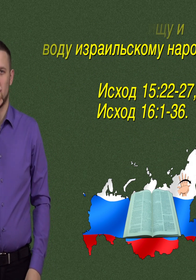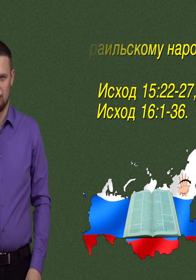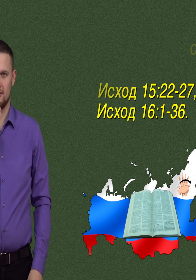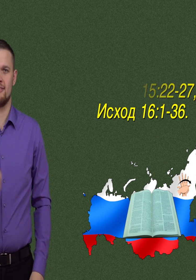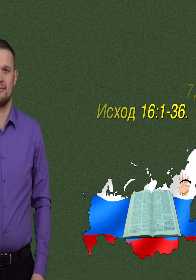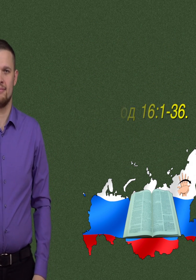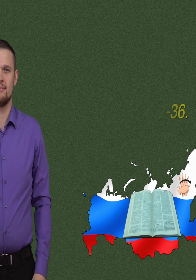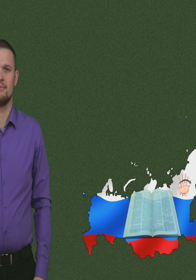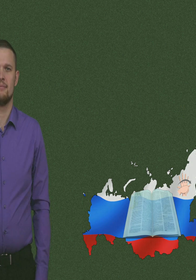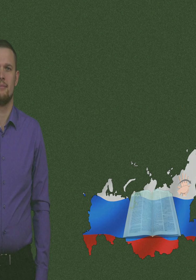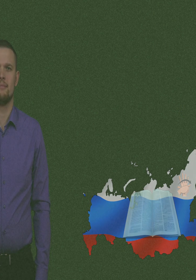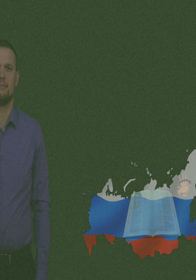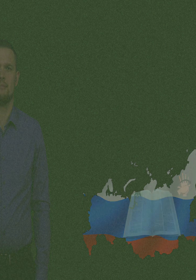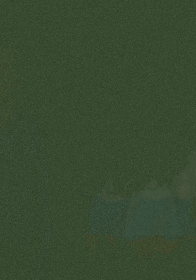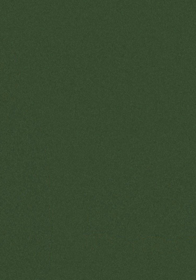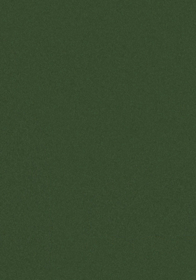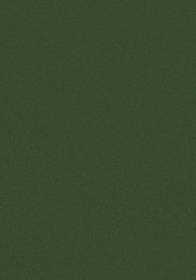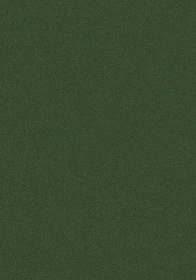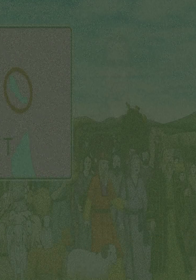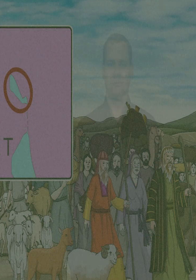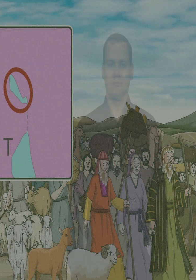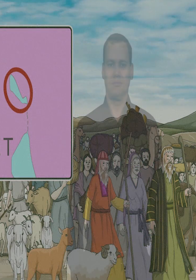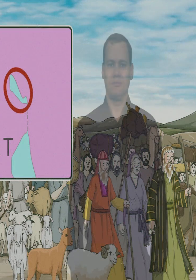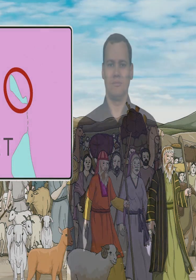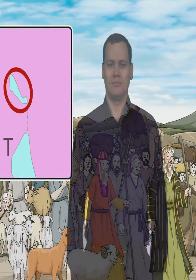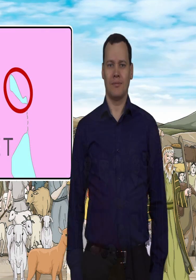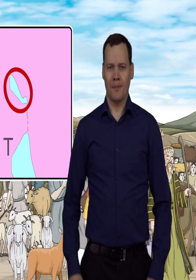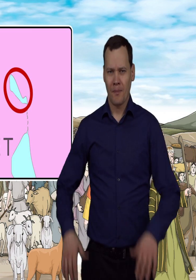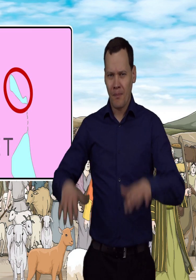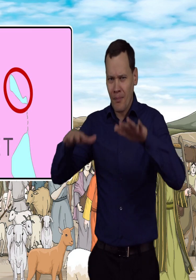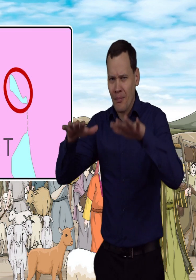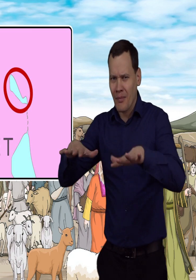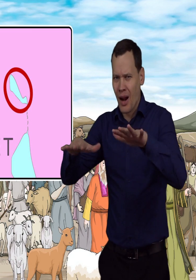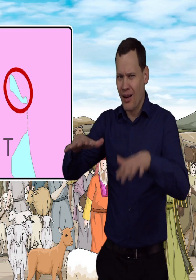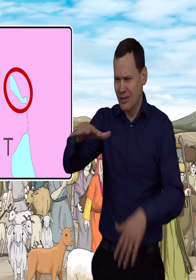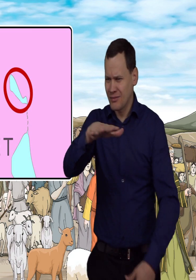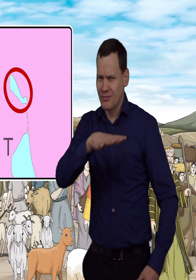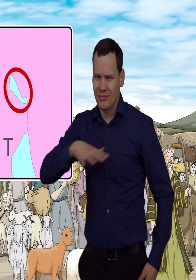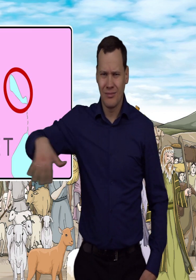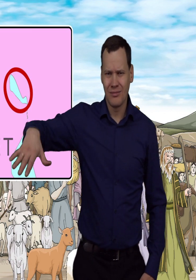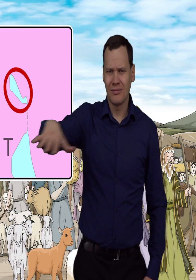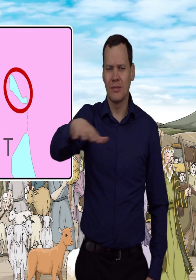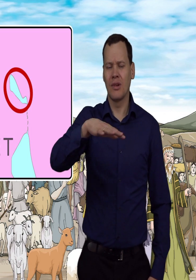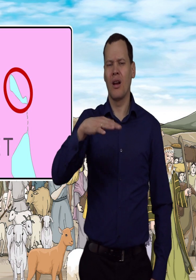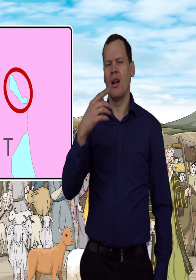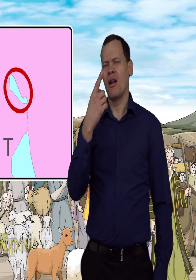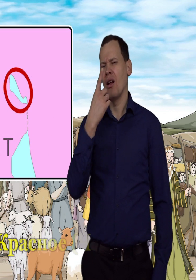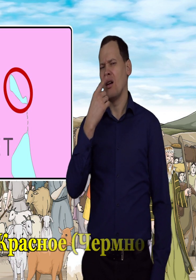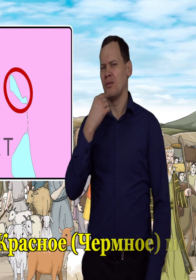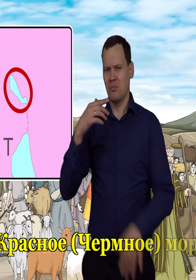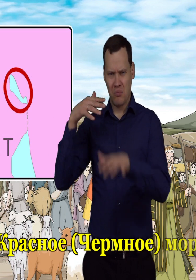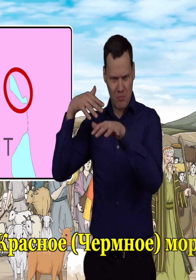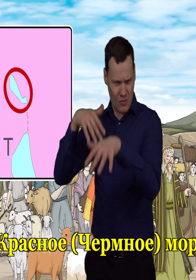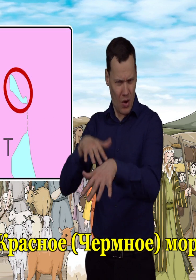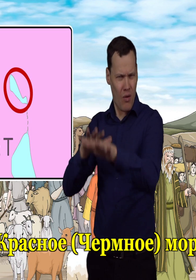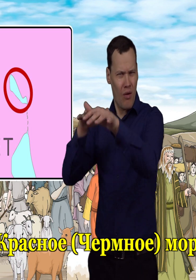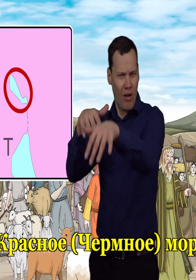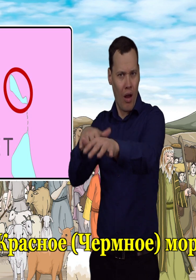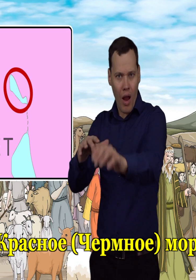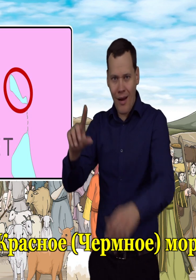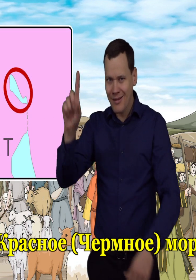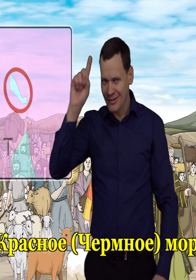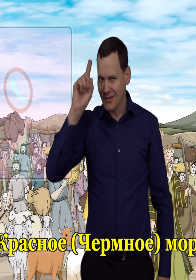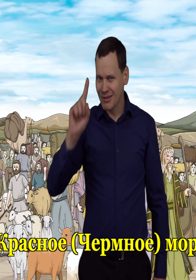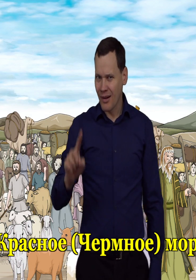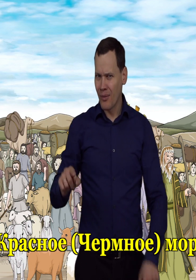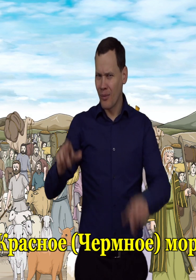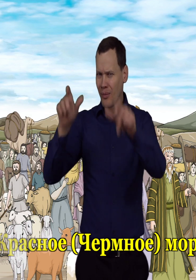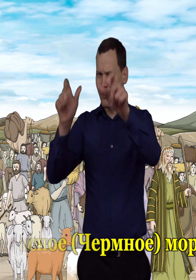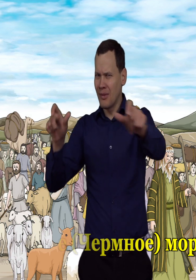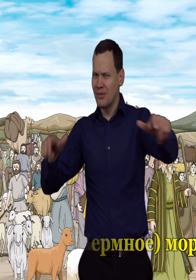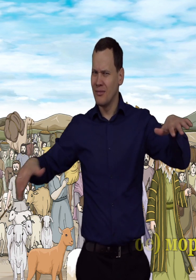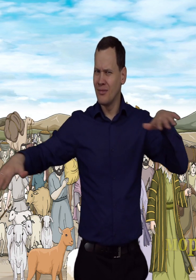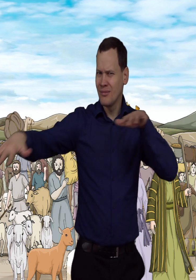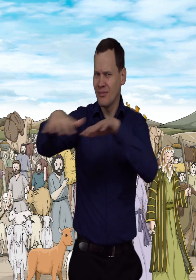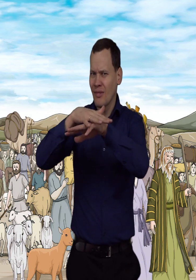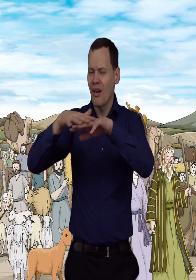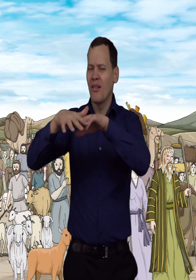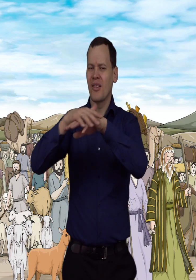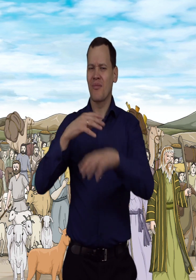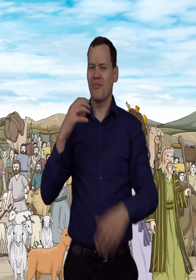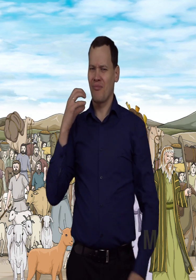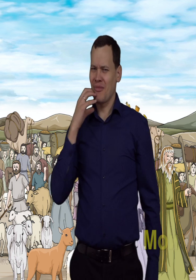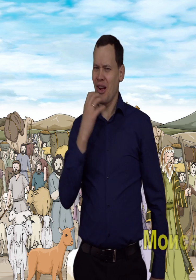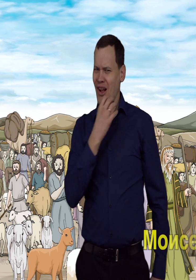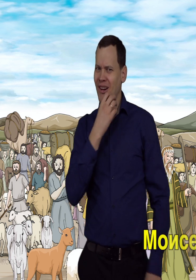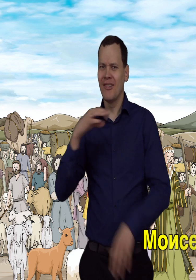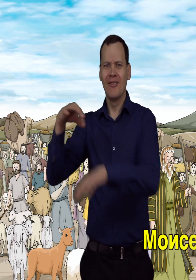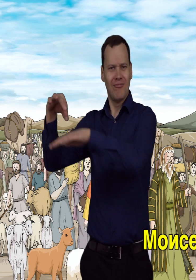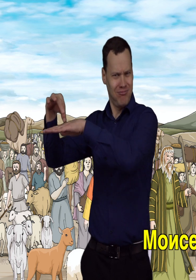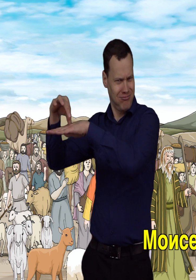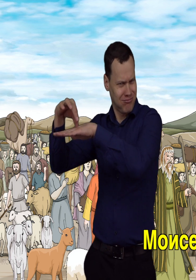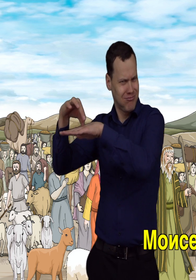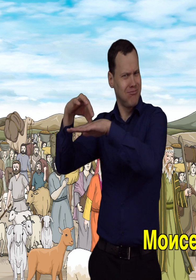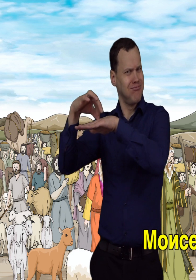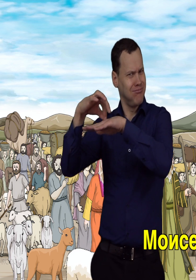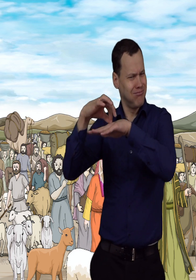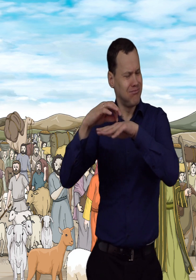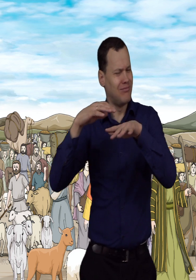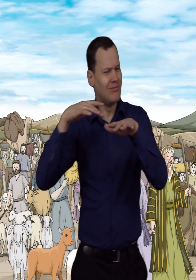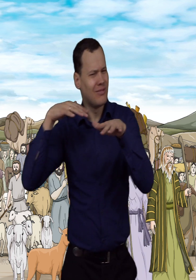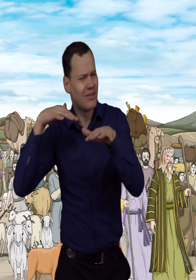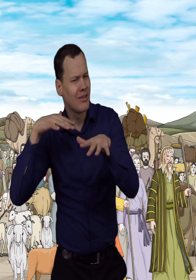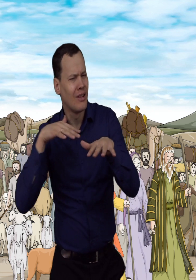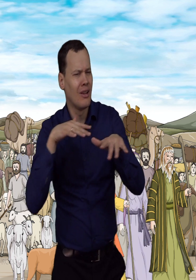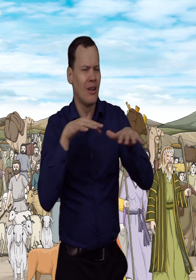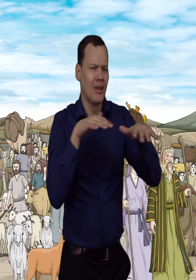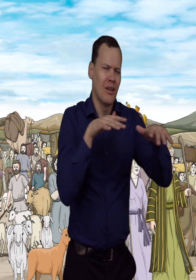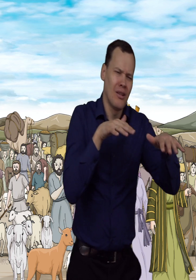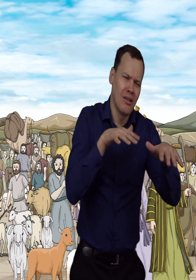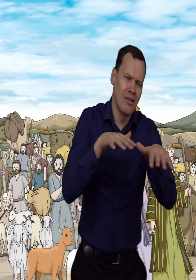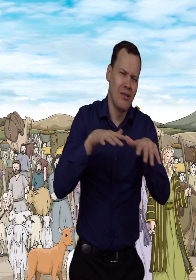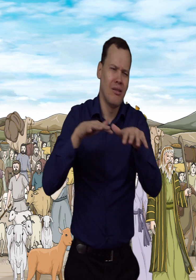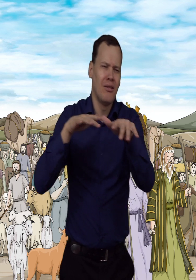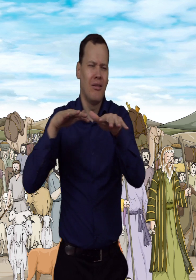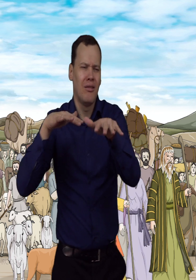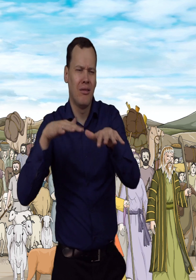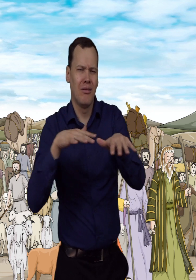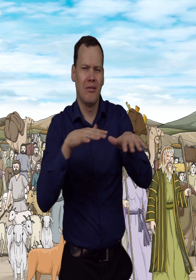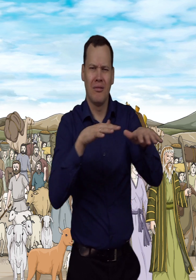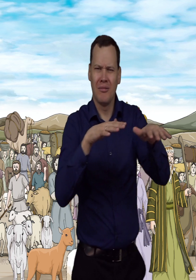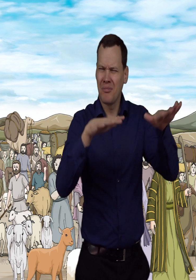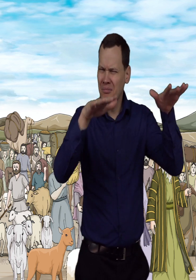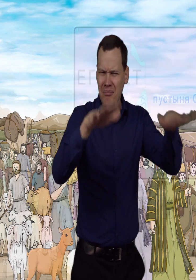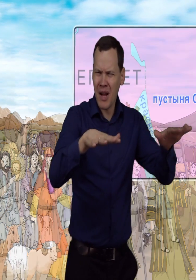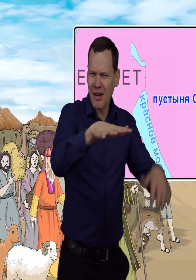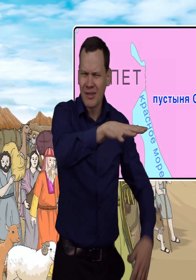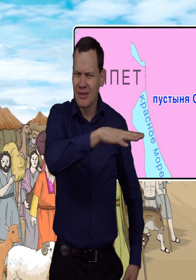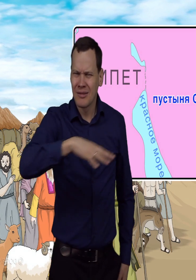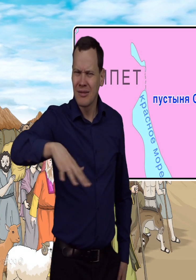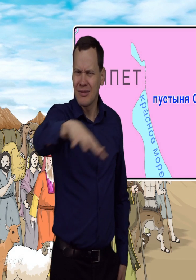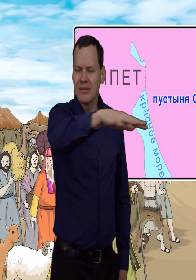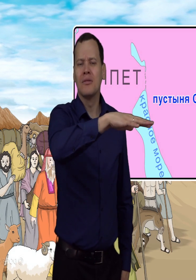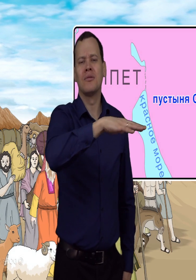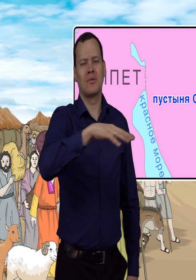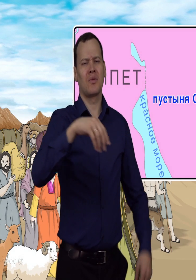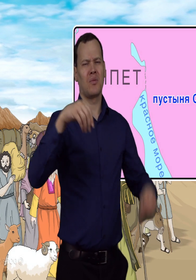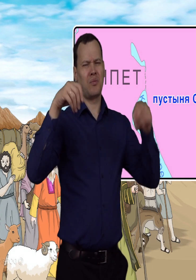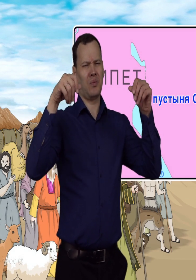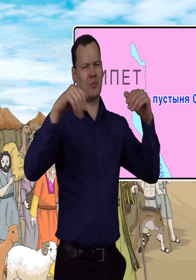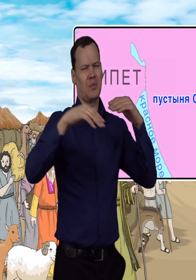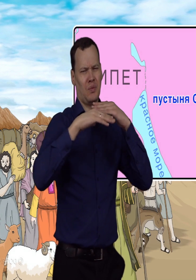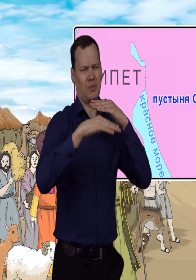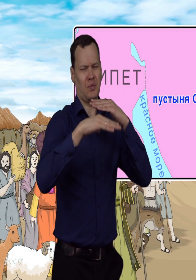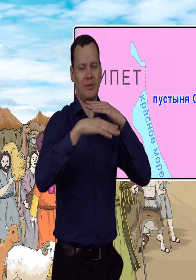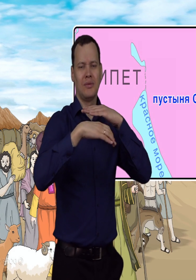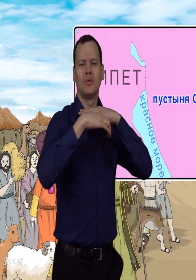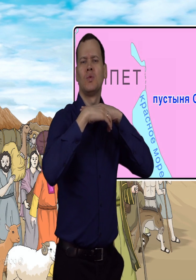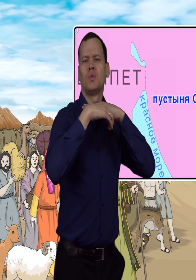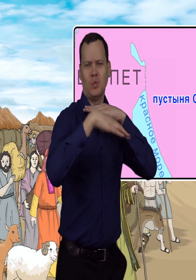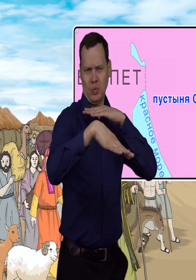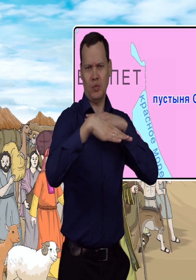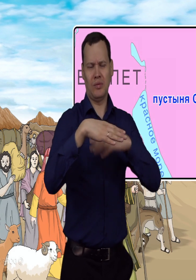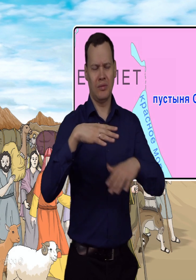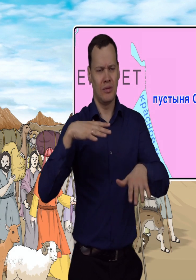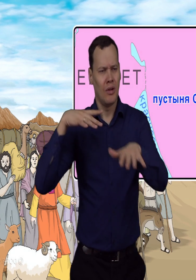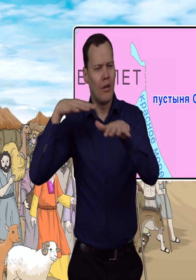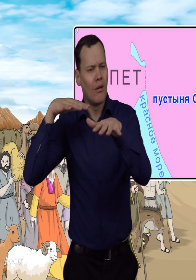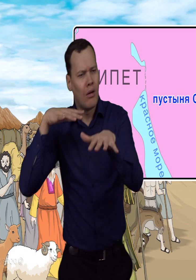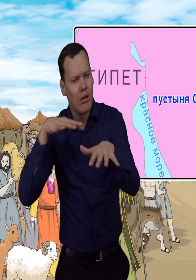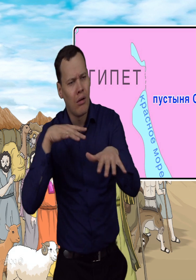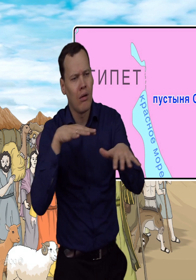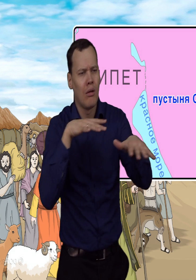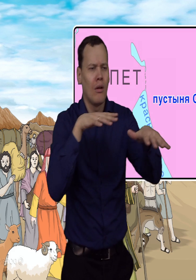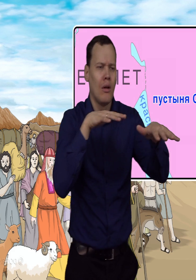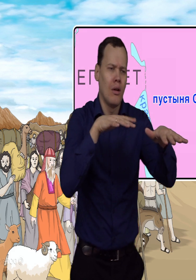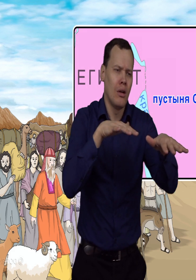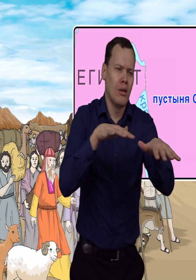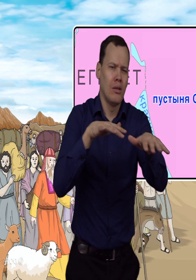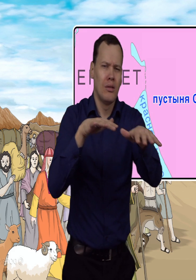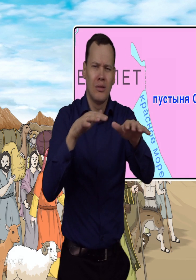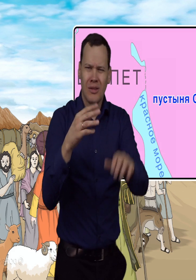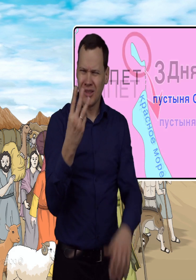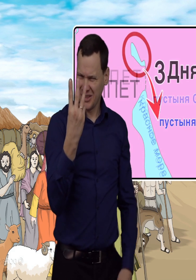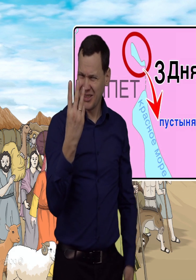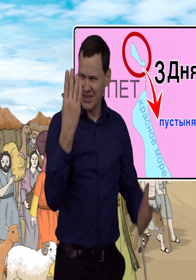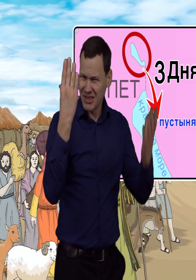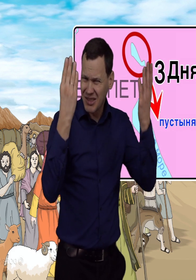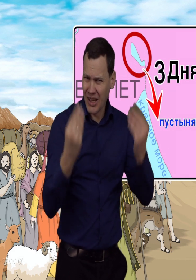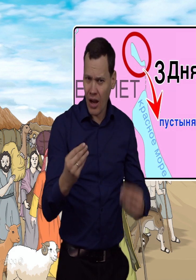Then Moses led Israel from the Red Sea, and they went out into the Desert of Shur.